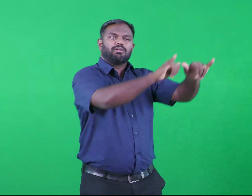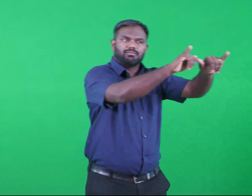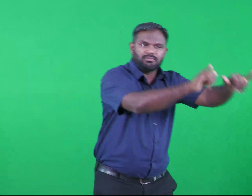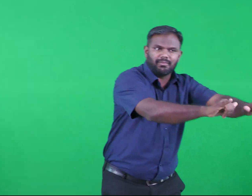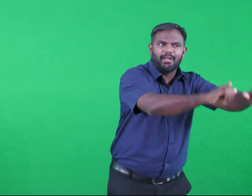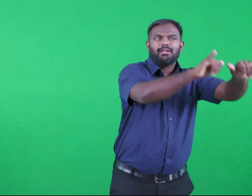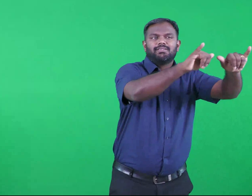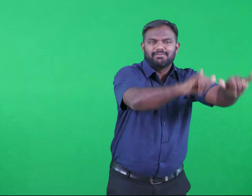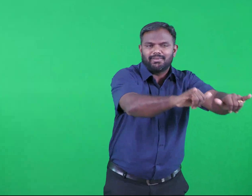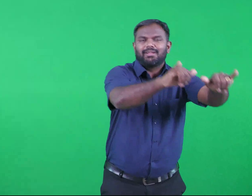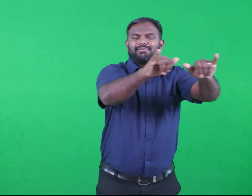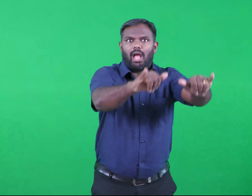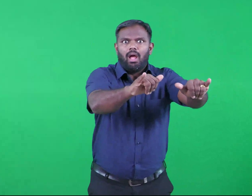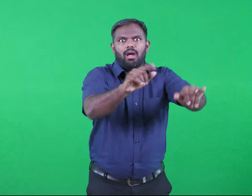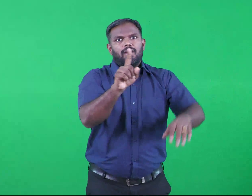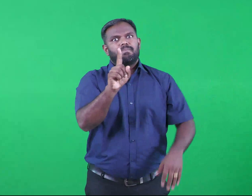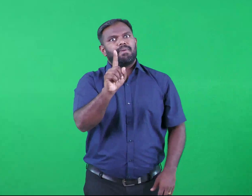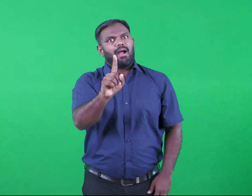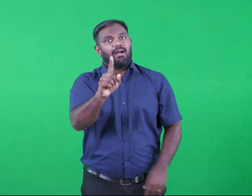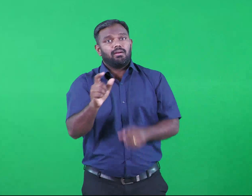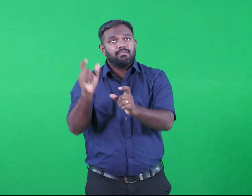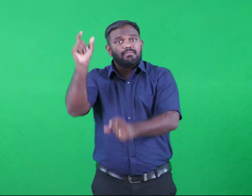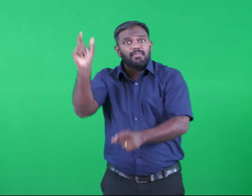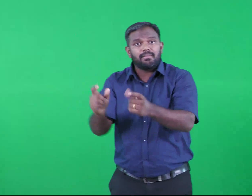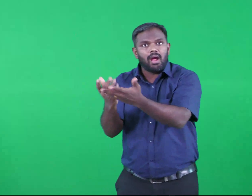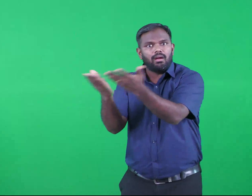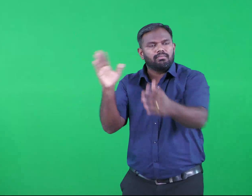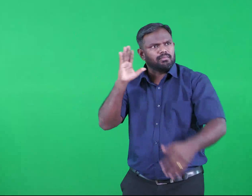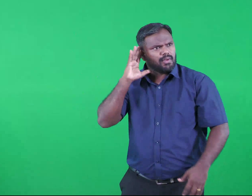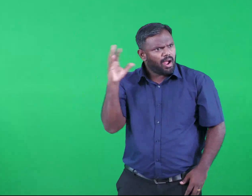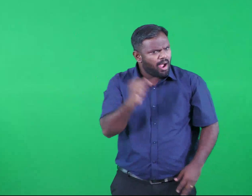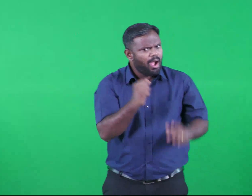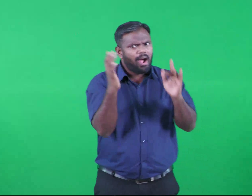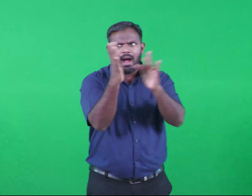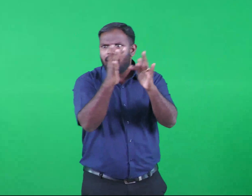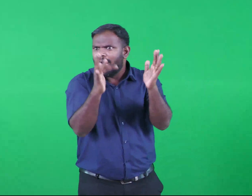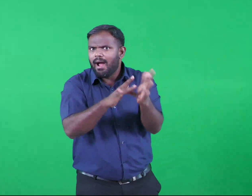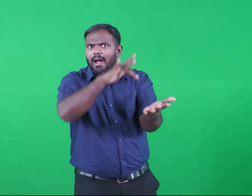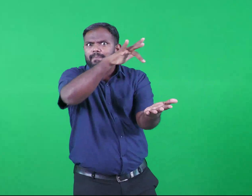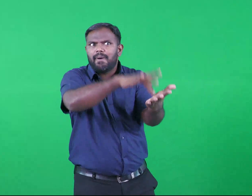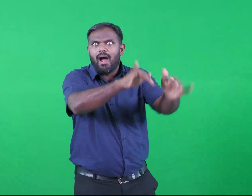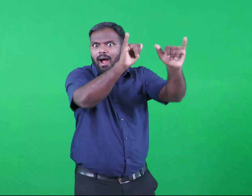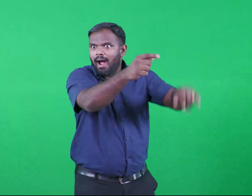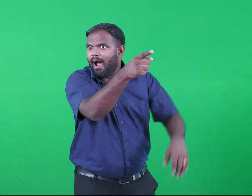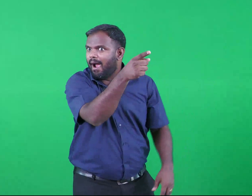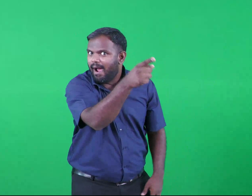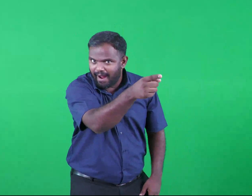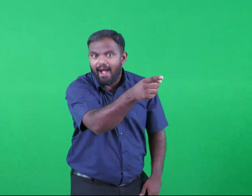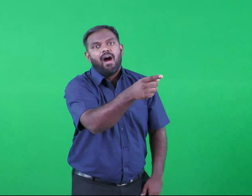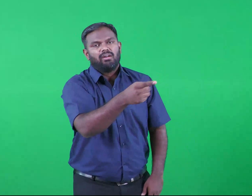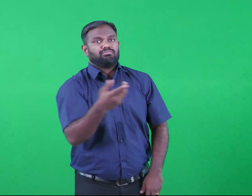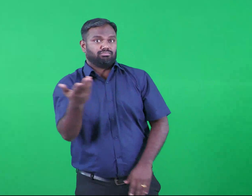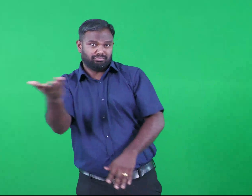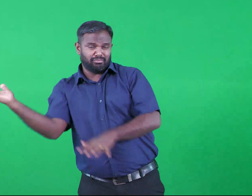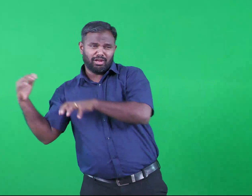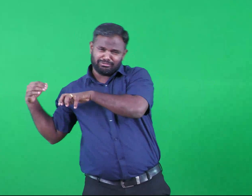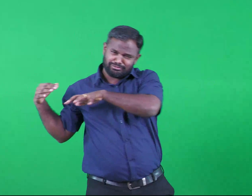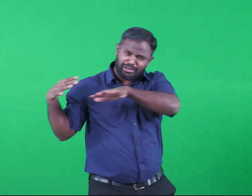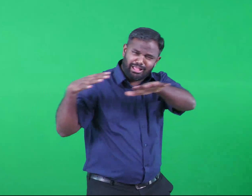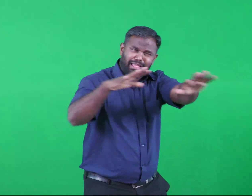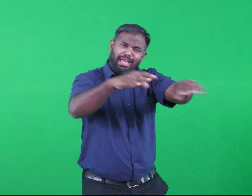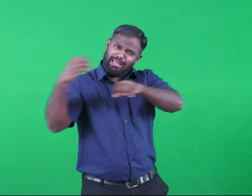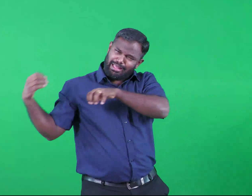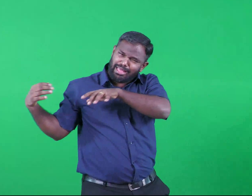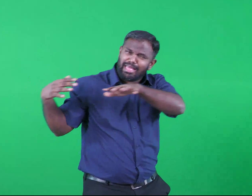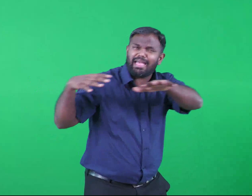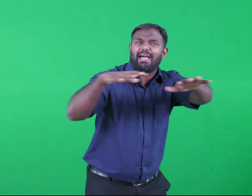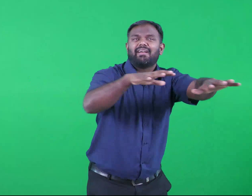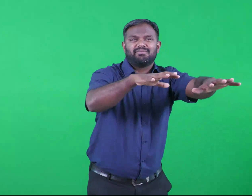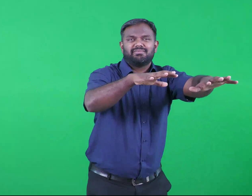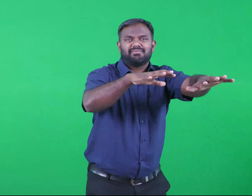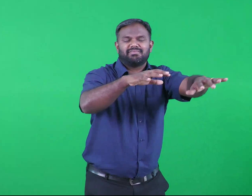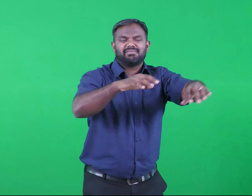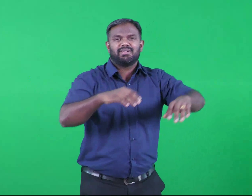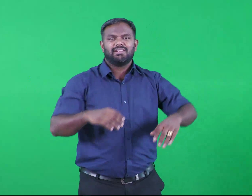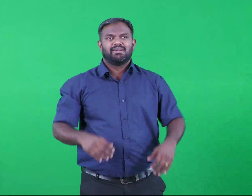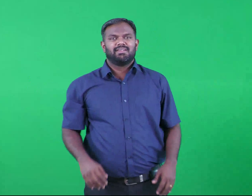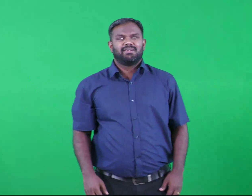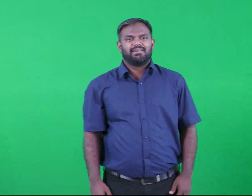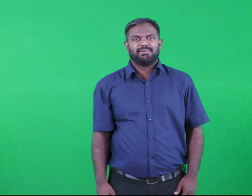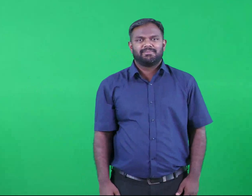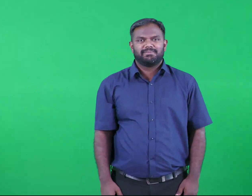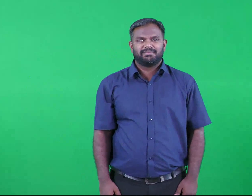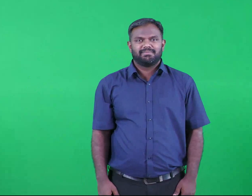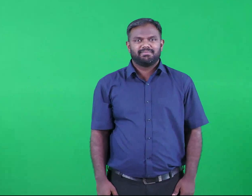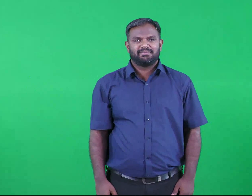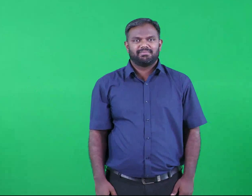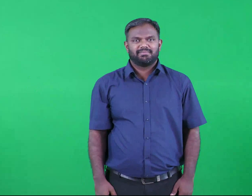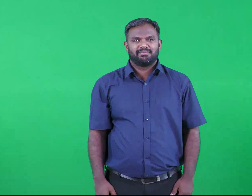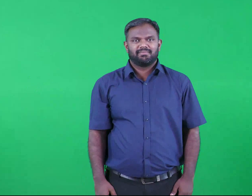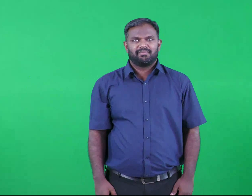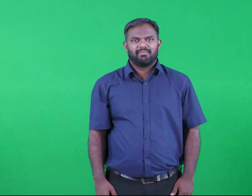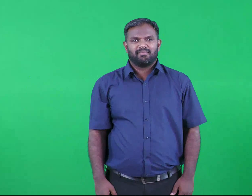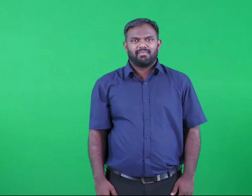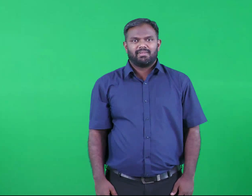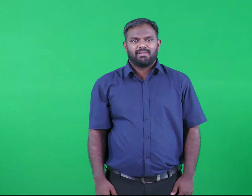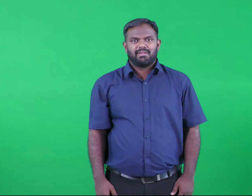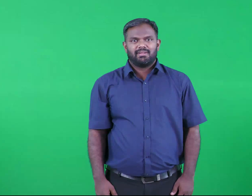Yet people came to Him from every quarter.